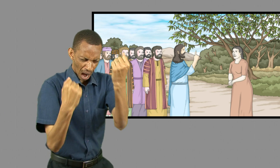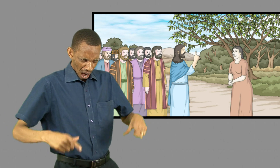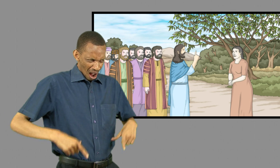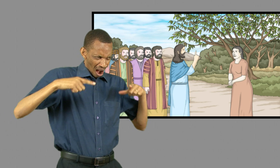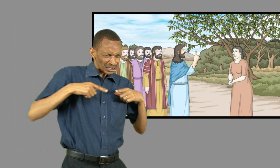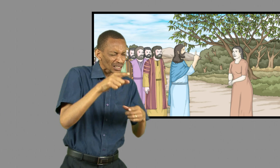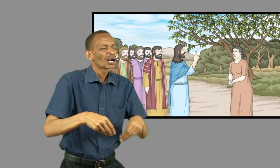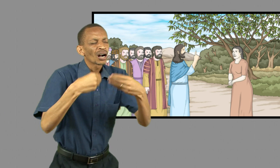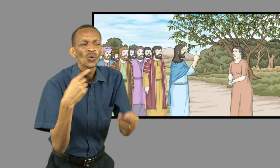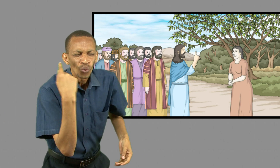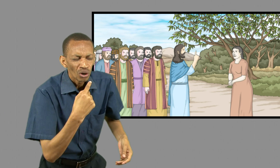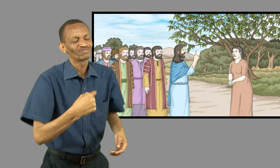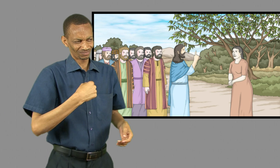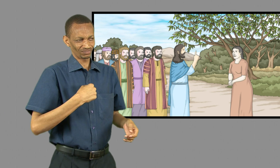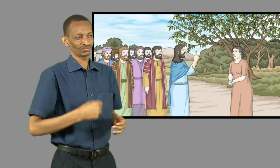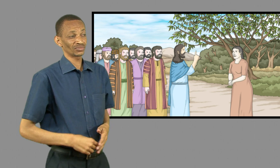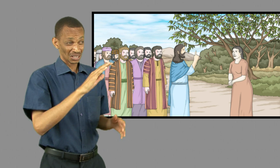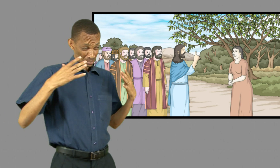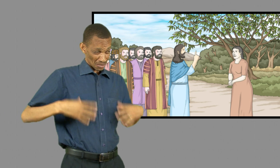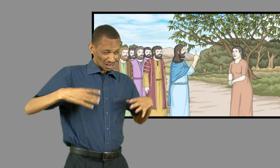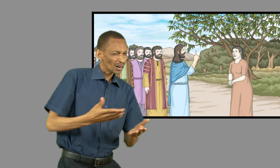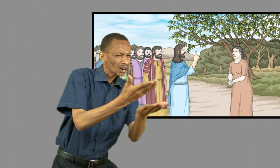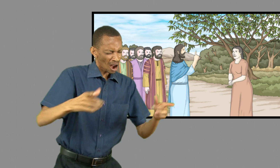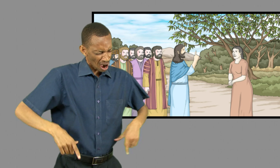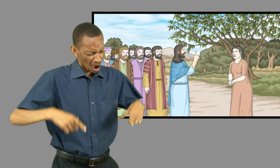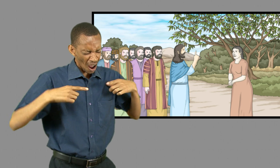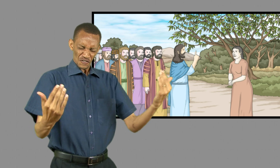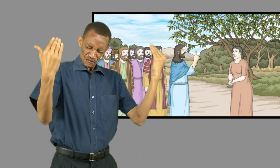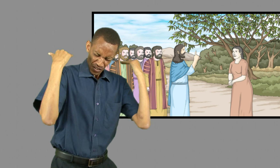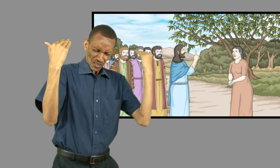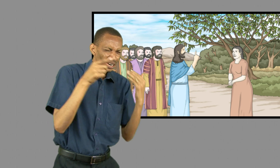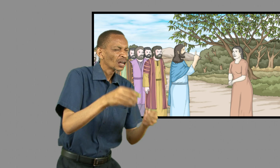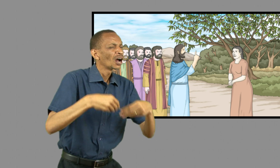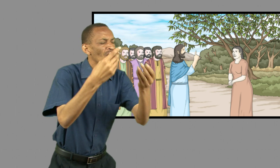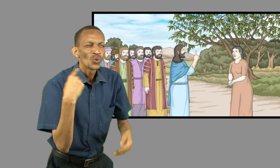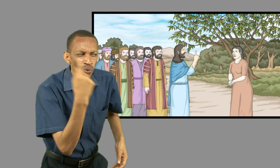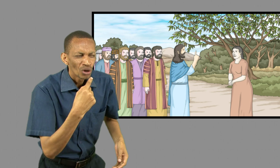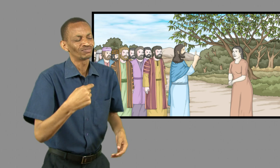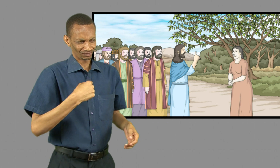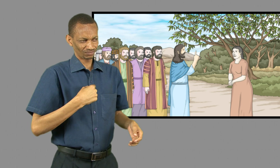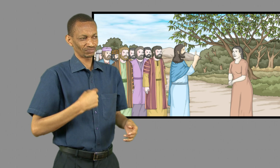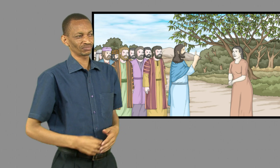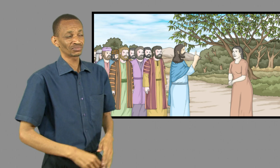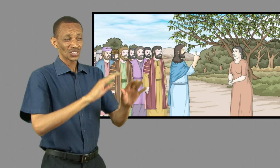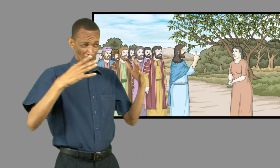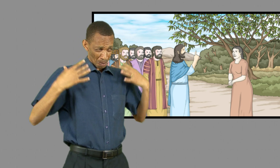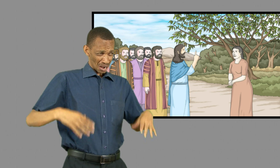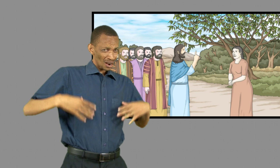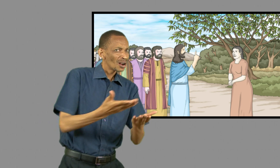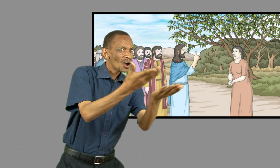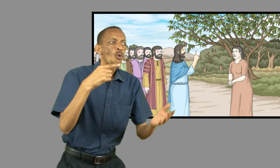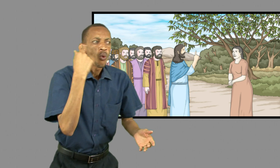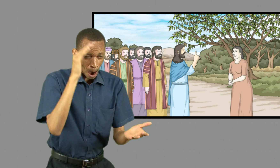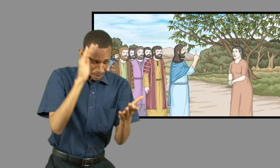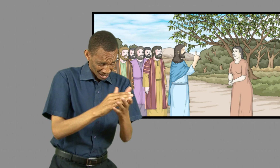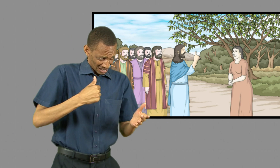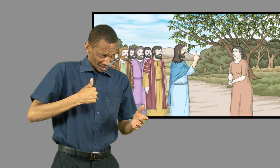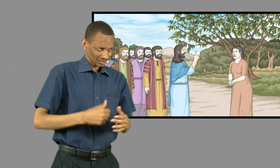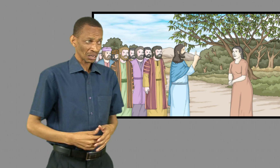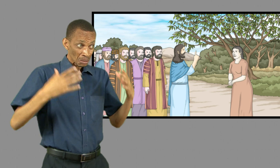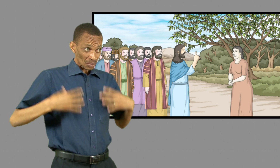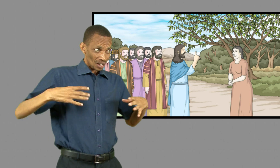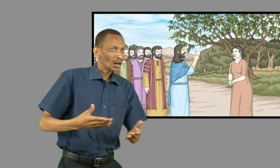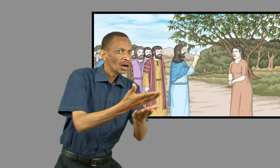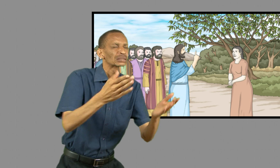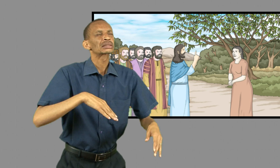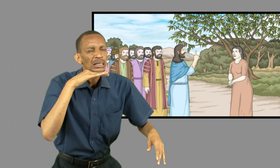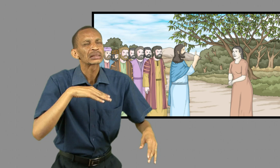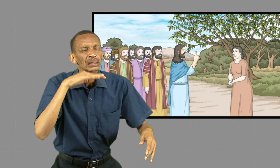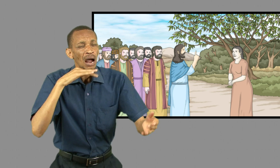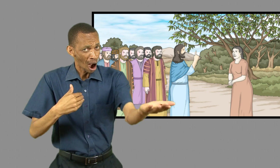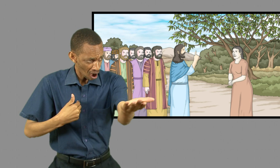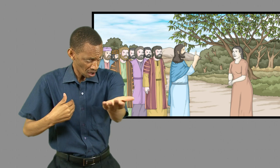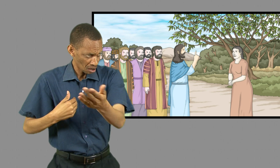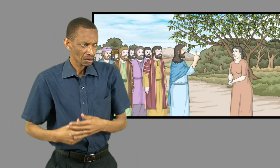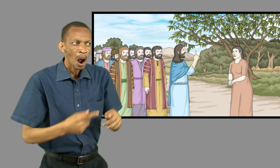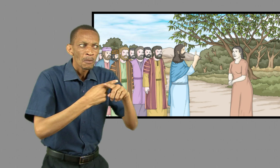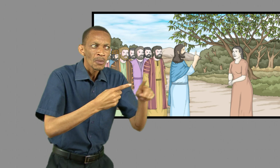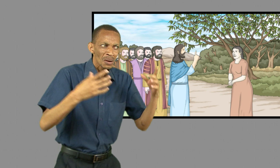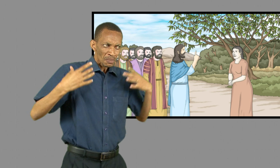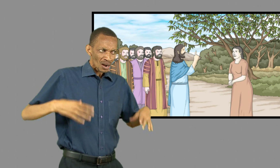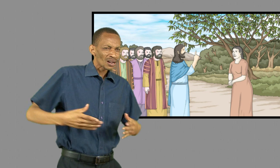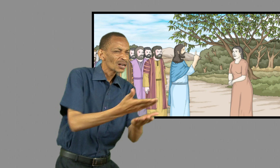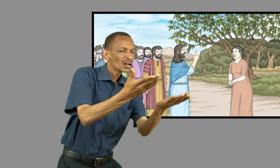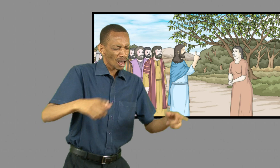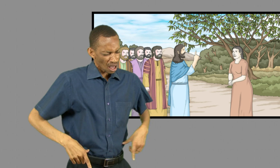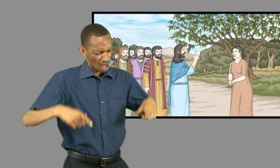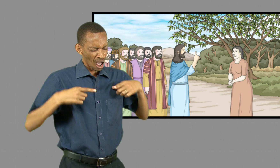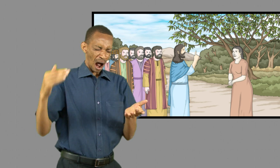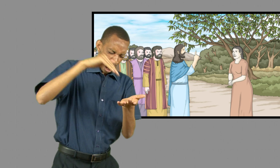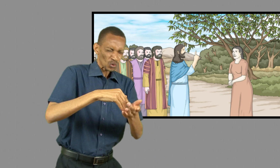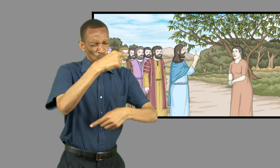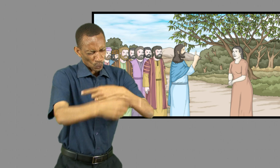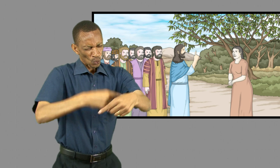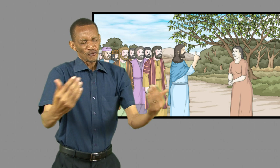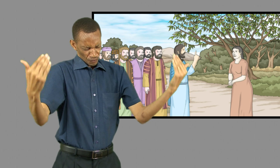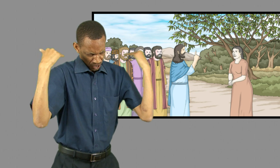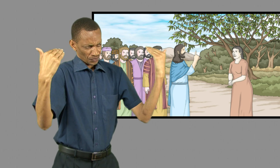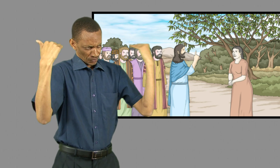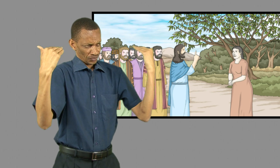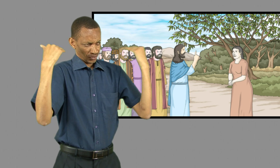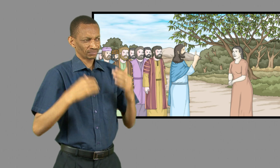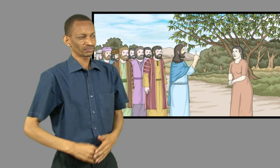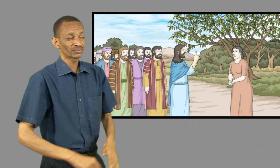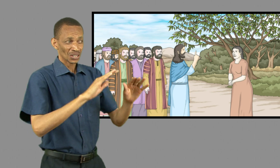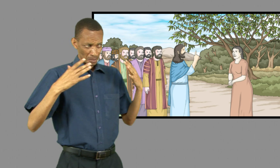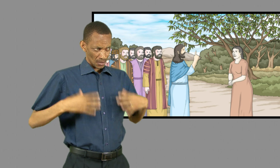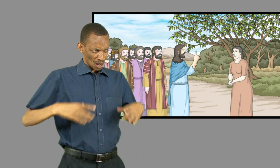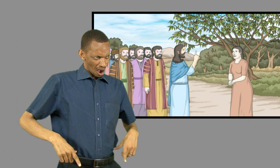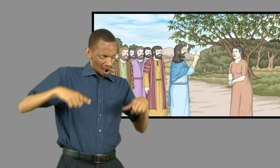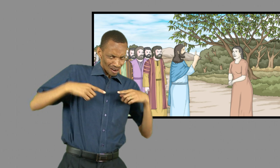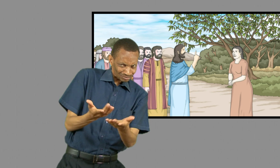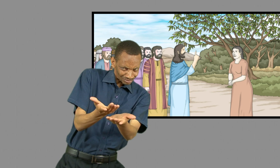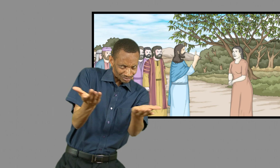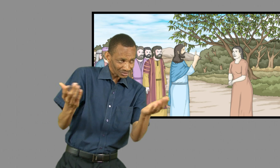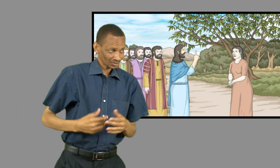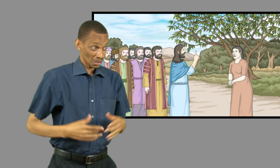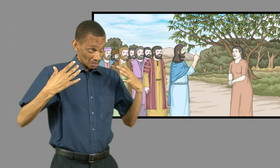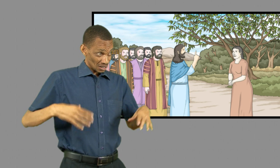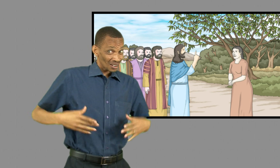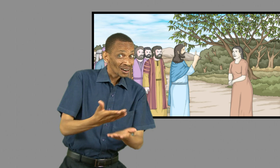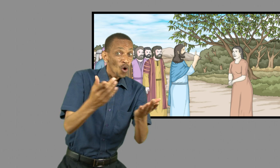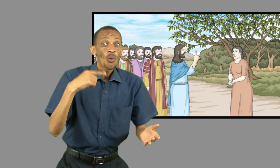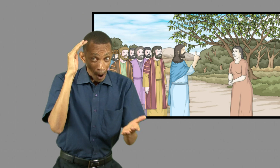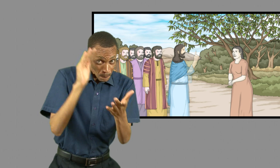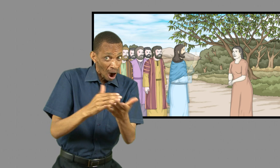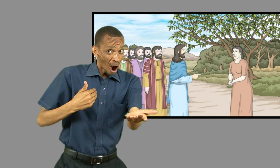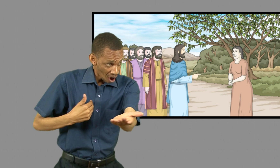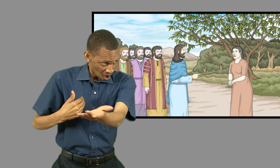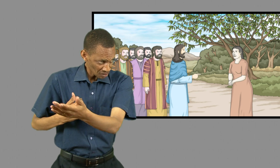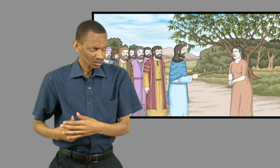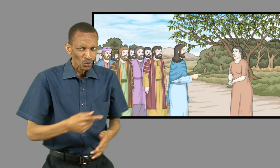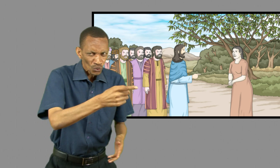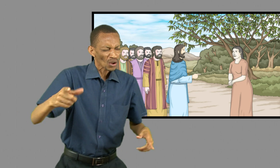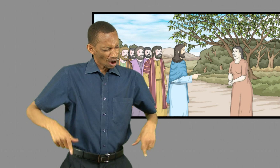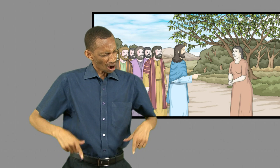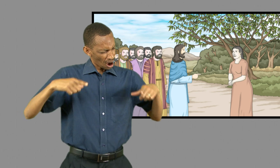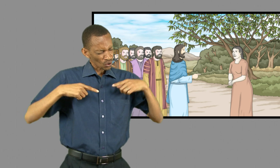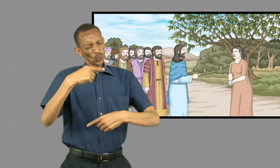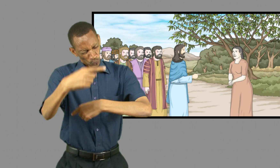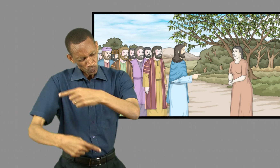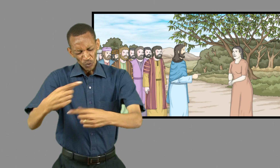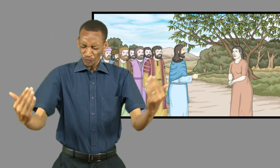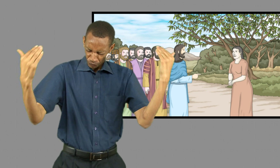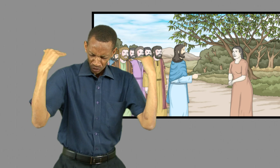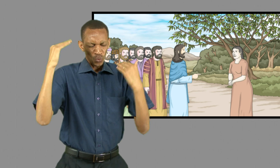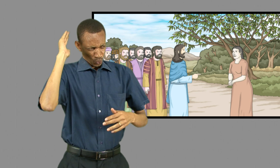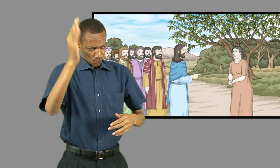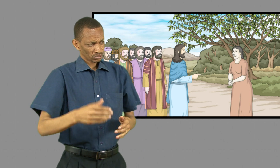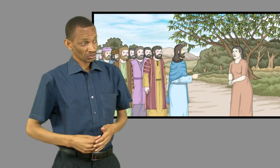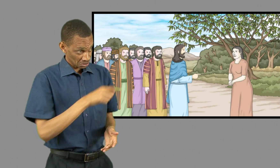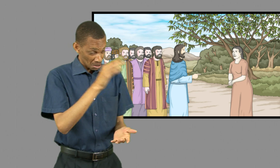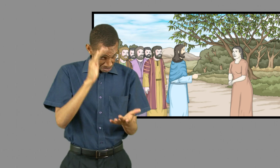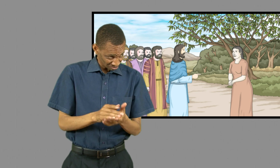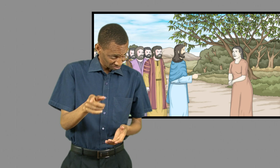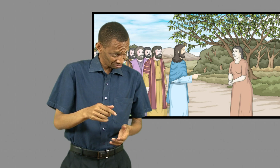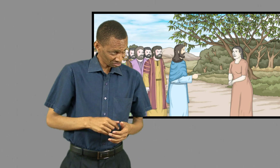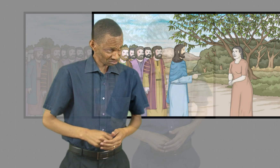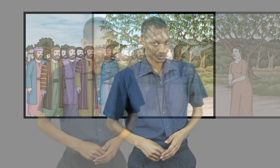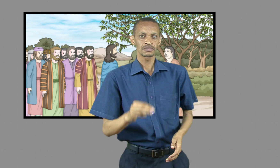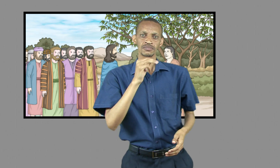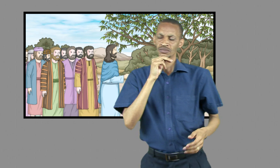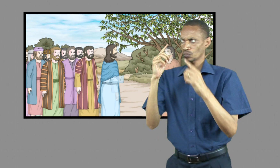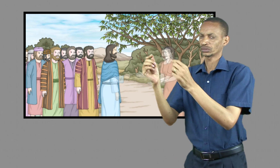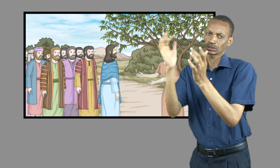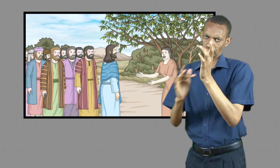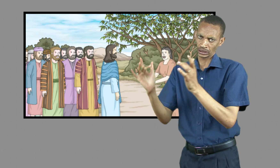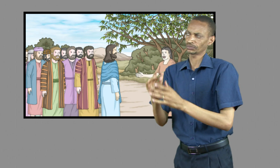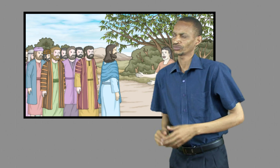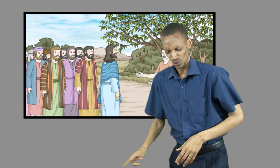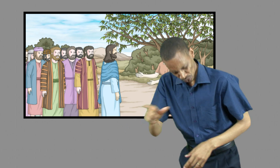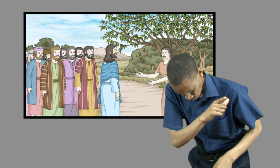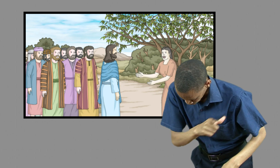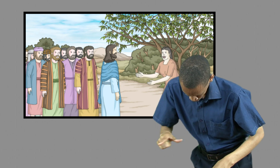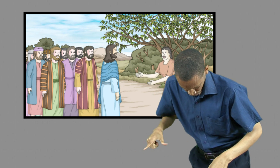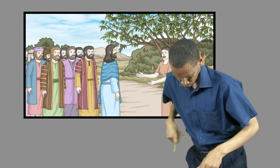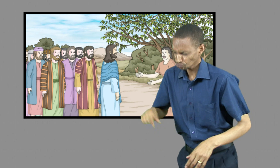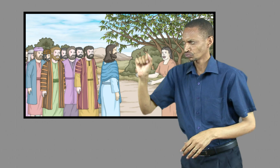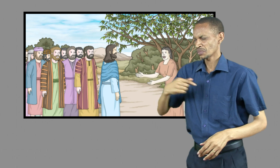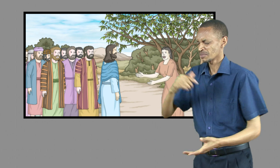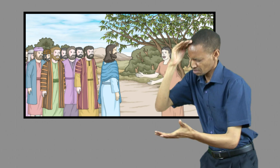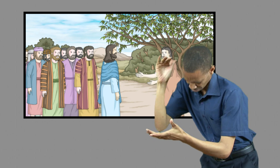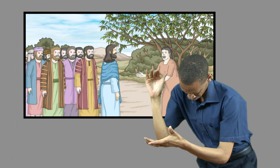Whoever believes in Me will live, even though he dies. And everyone who lives and believes in Me will never die. Do you believe this?”